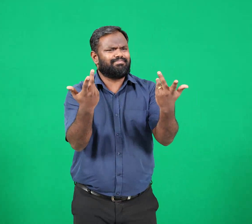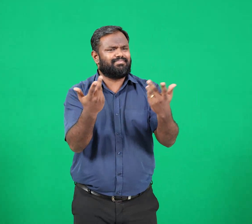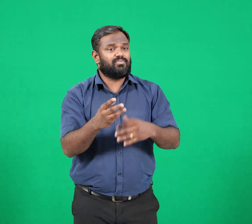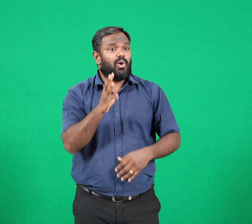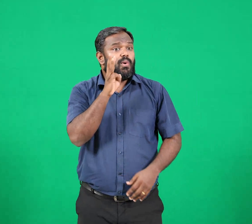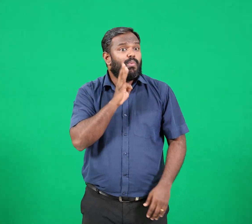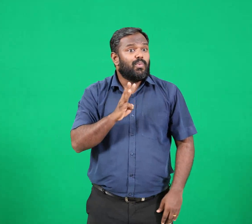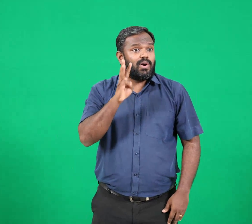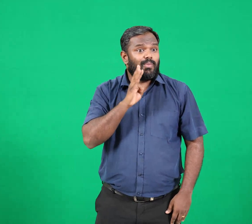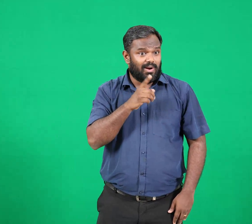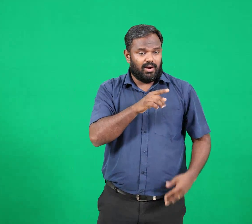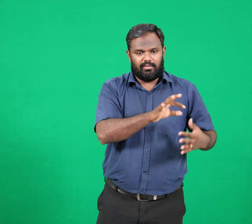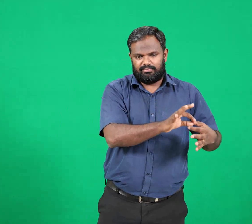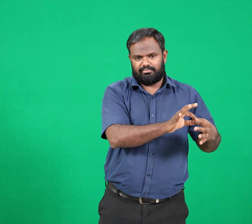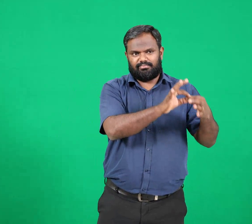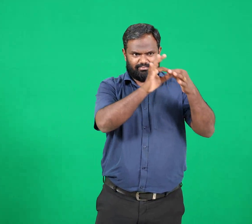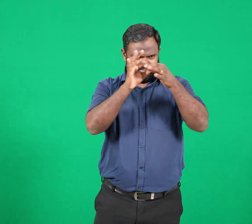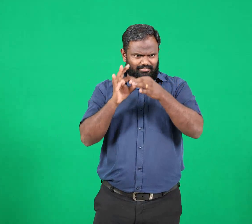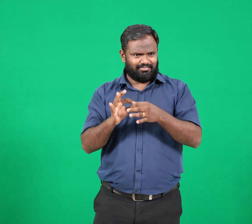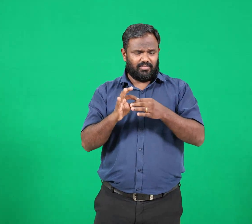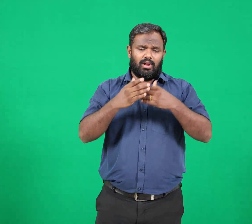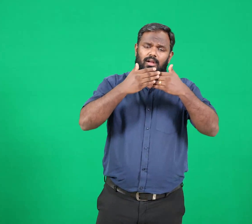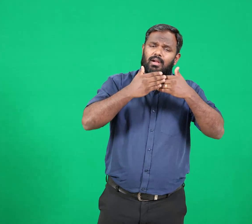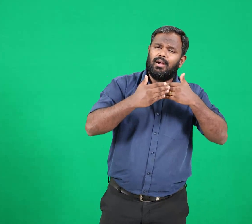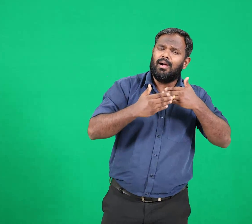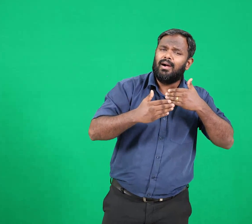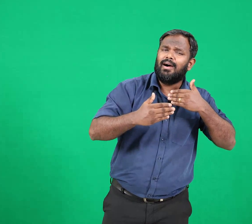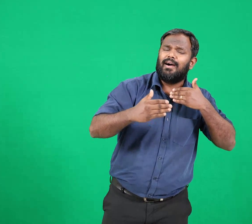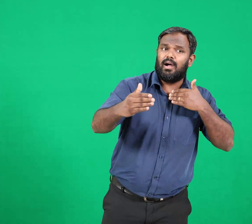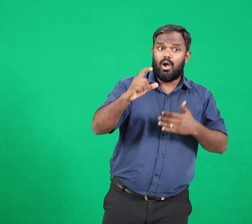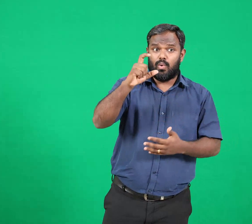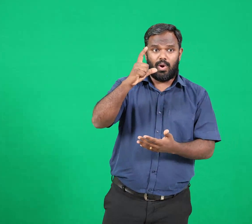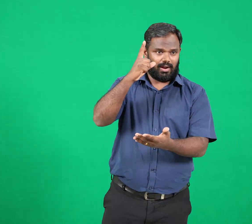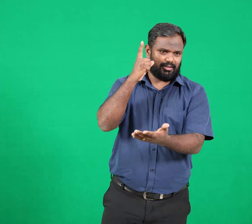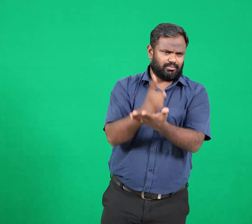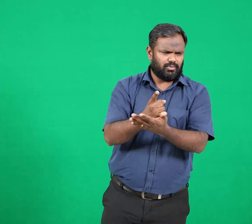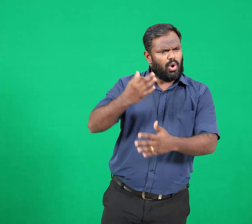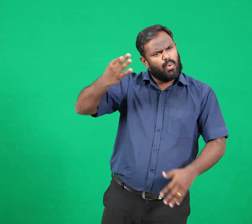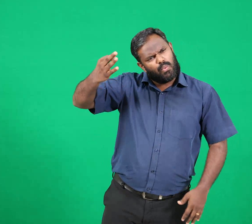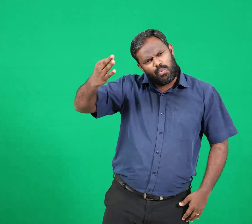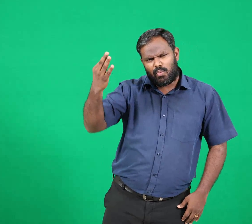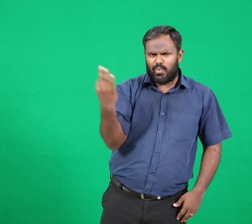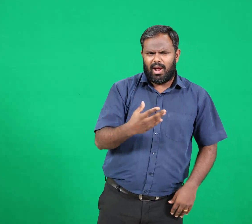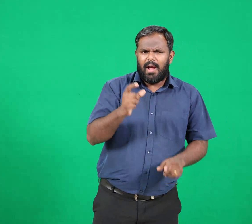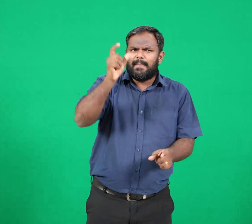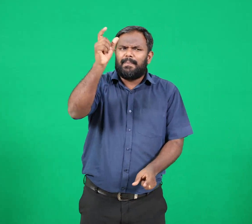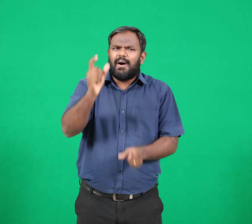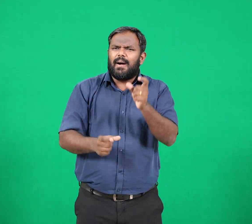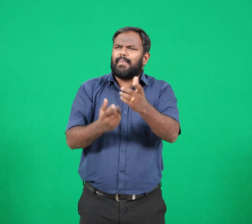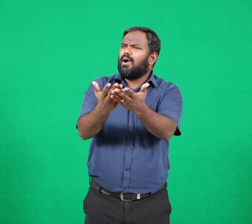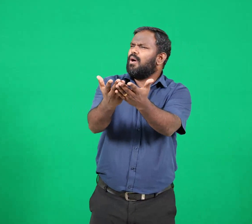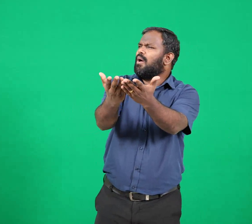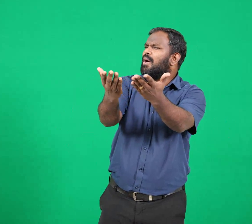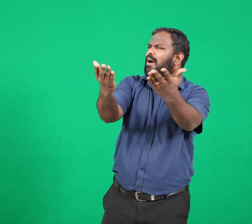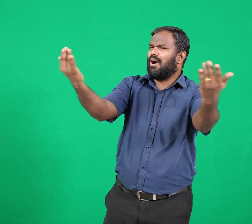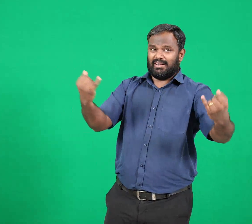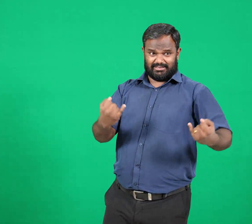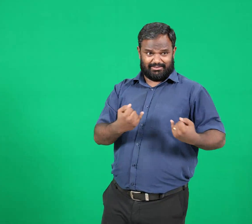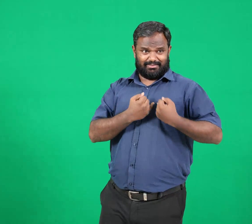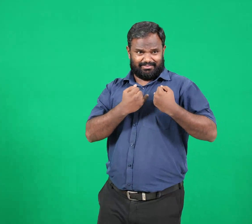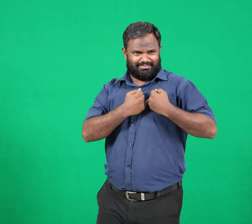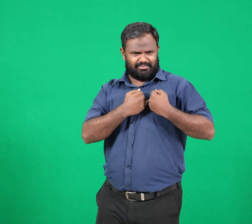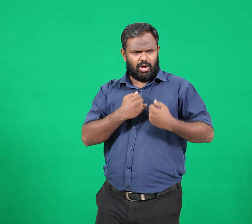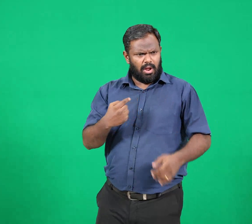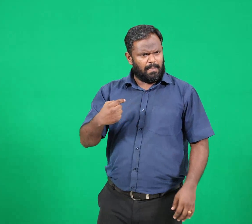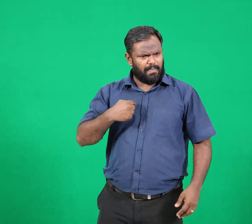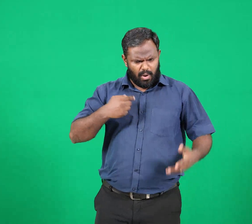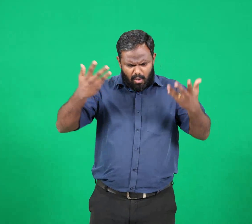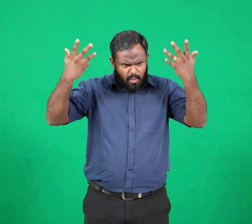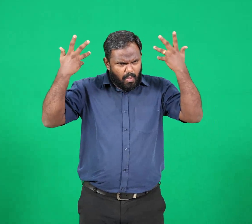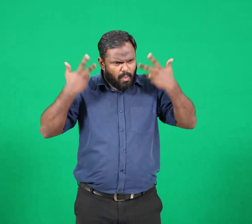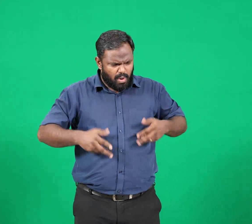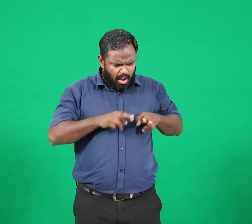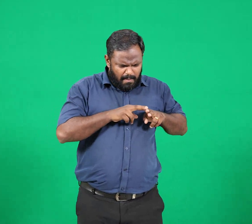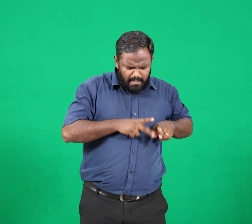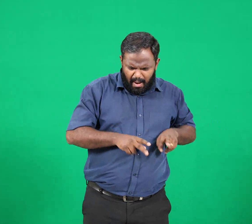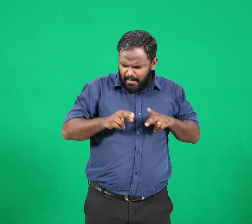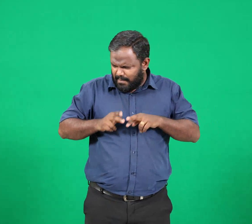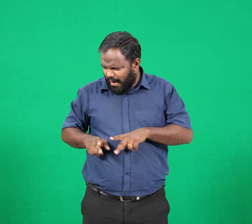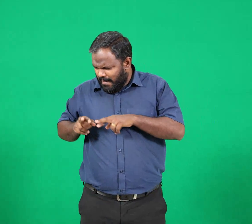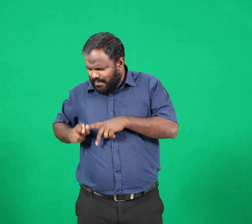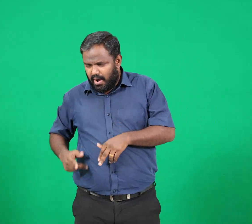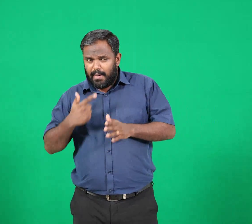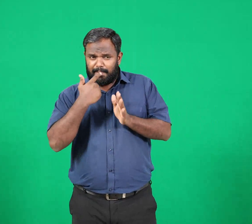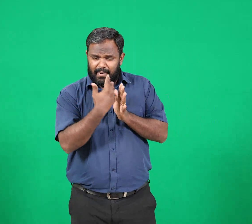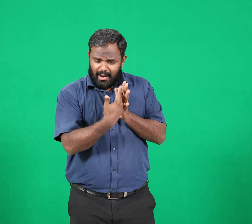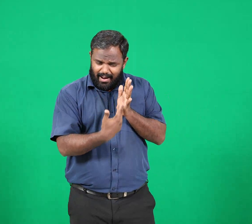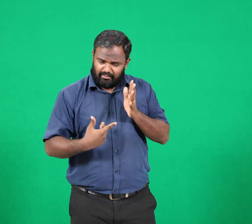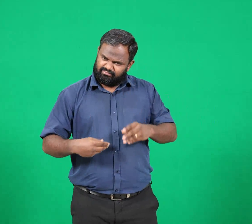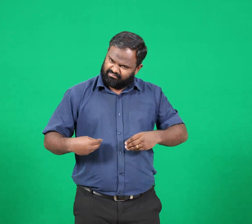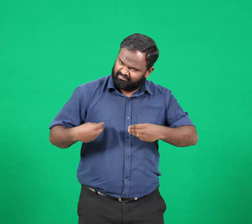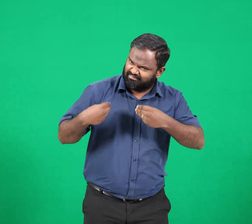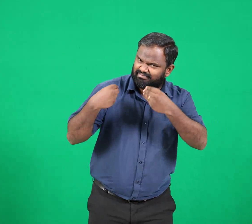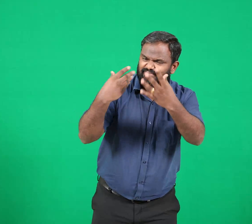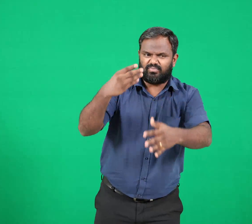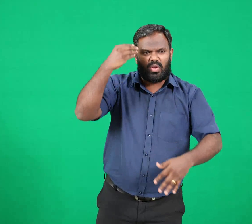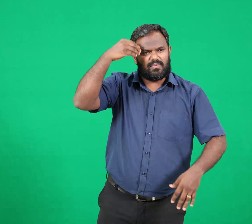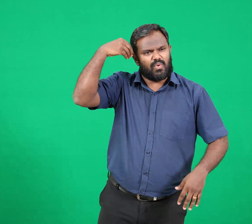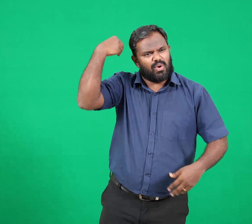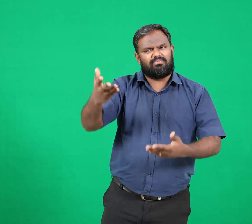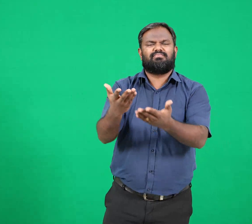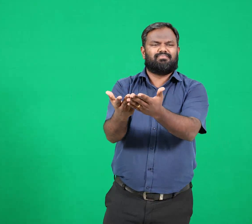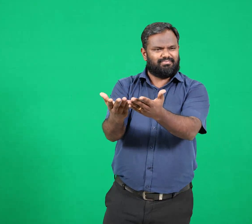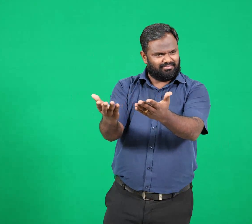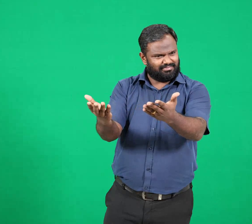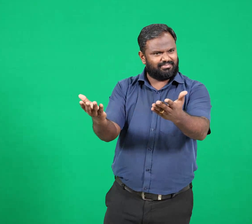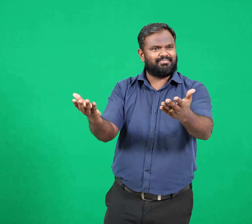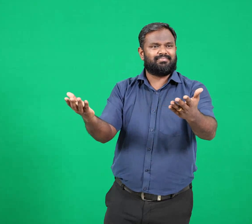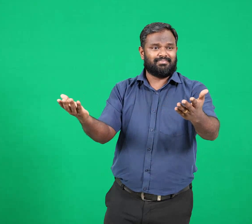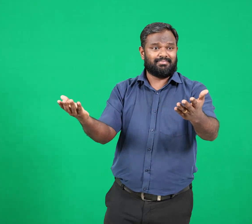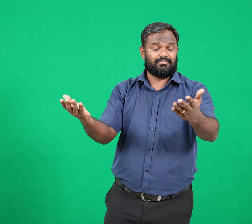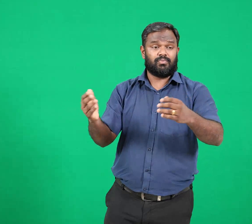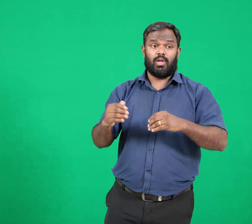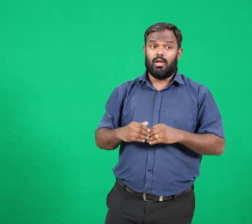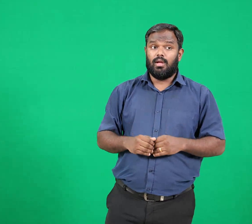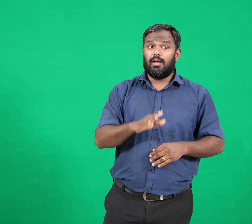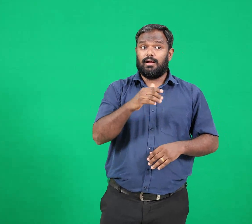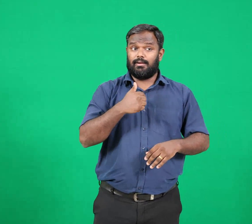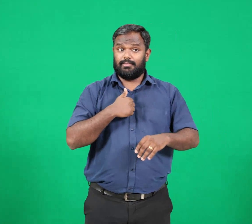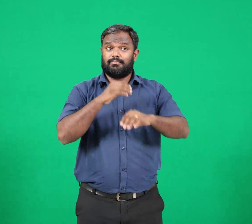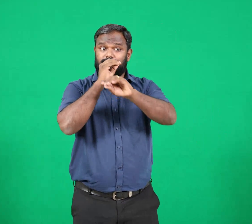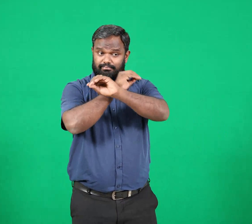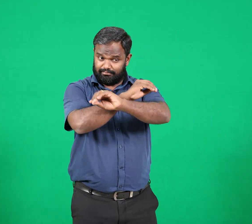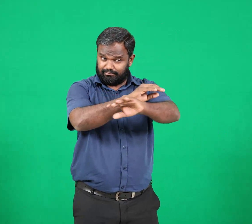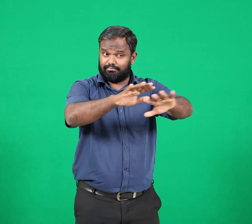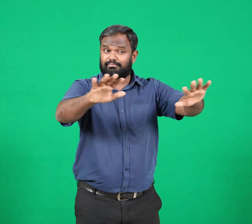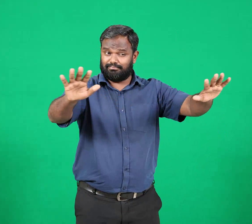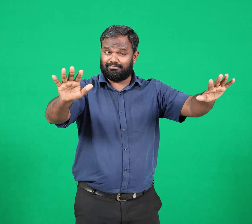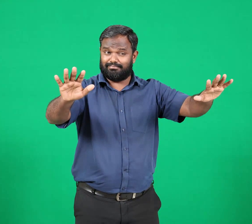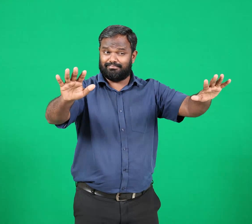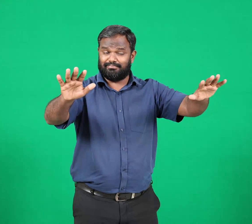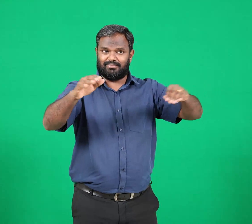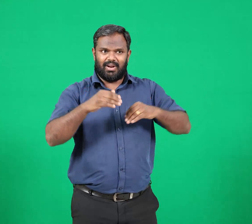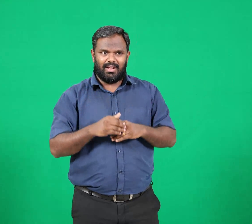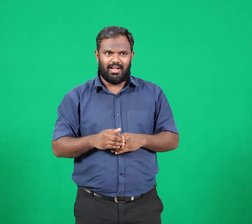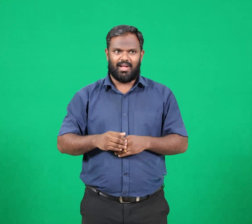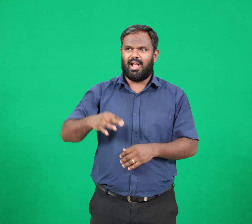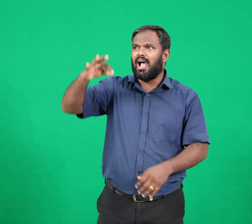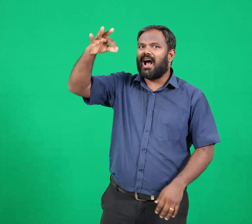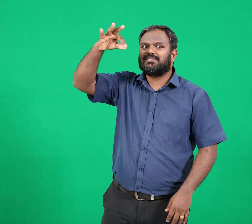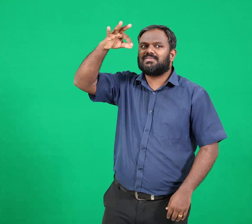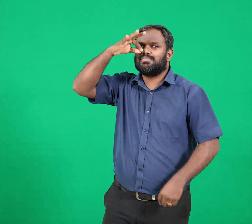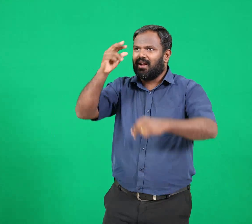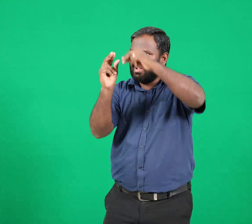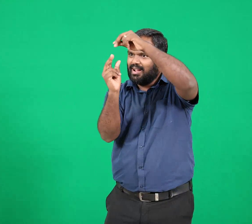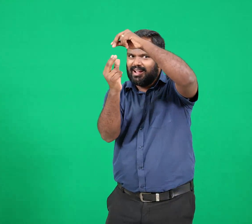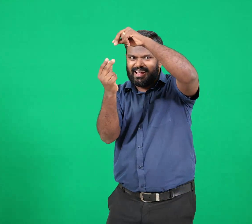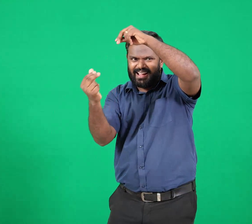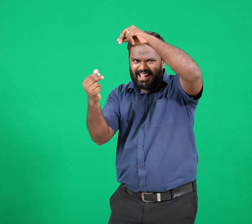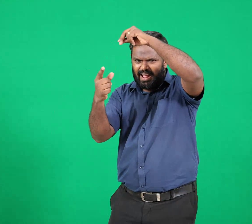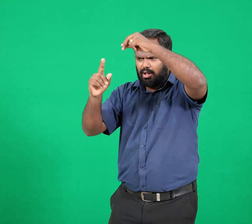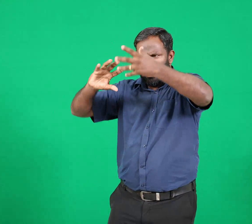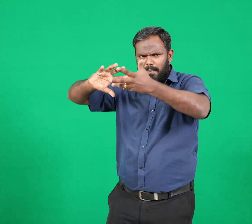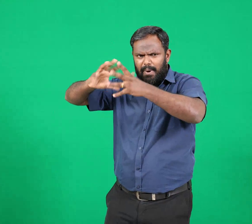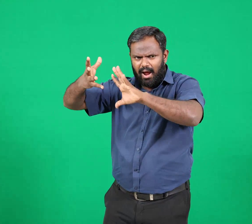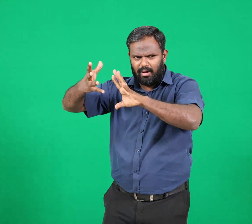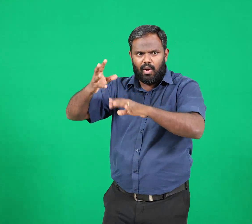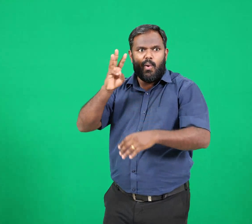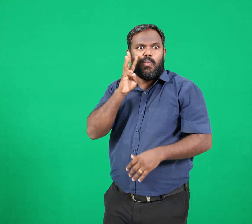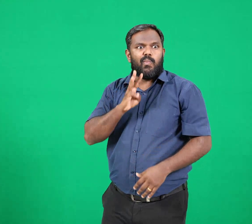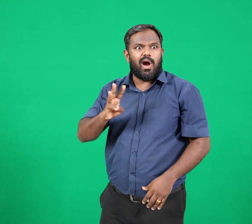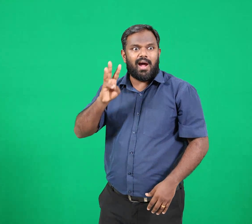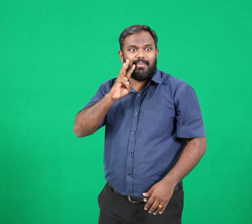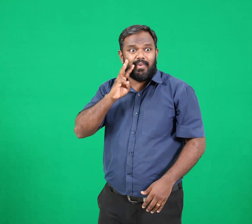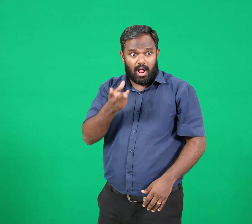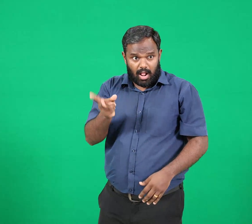This is My blood of the covenant, which is poured out for many for the forgiveness of sins.